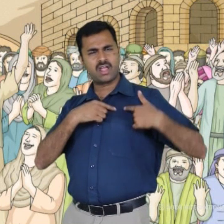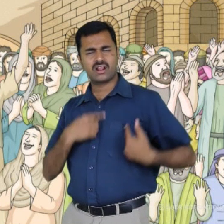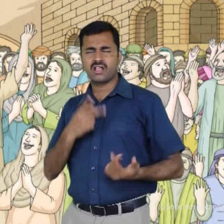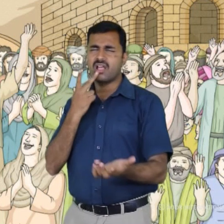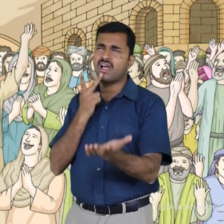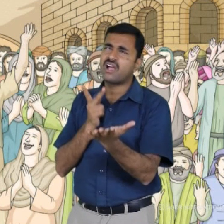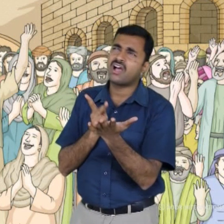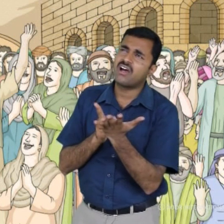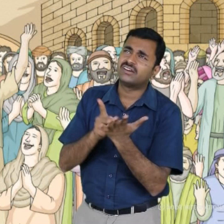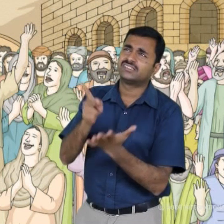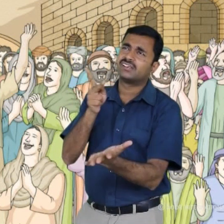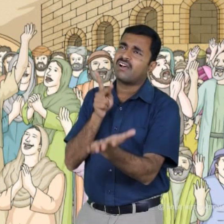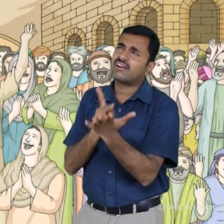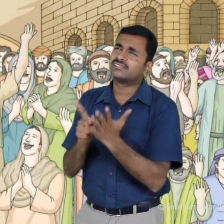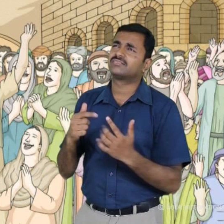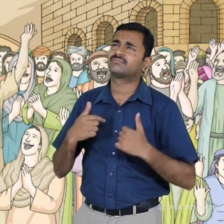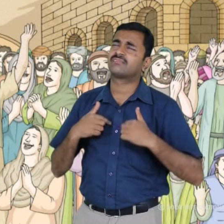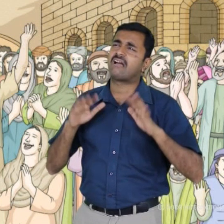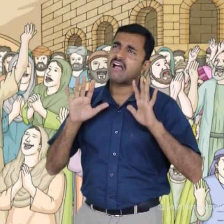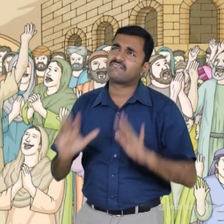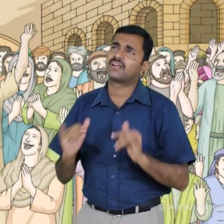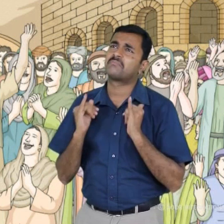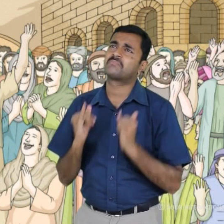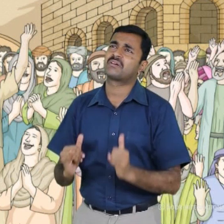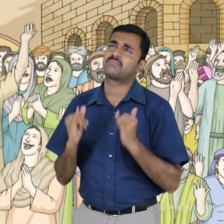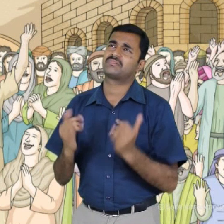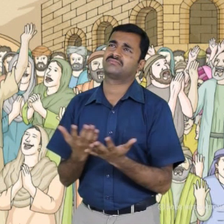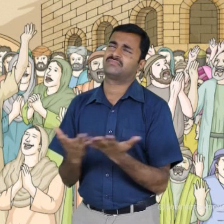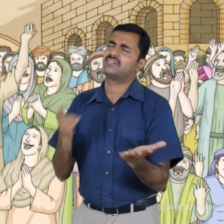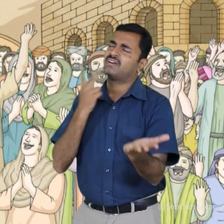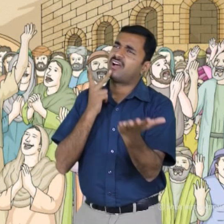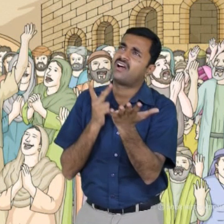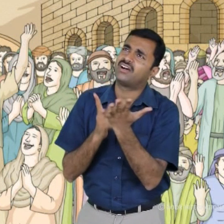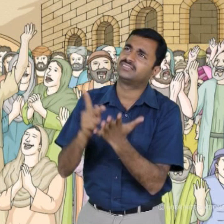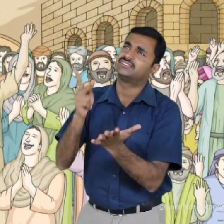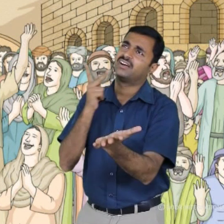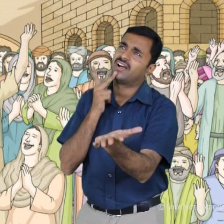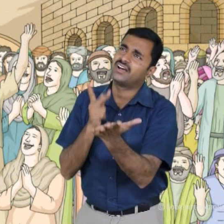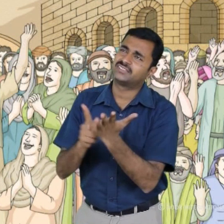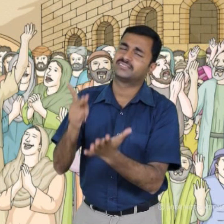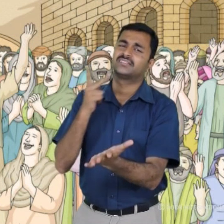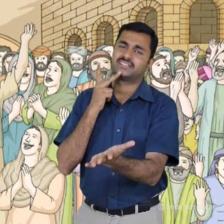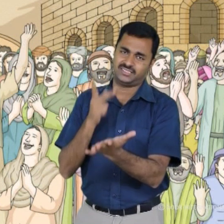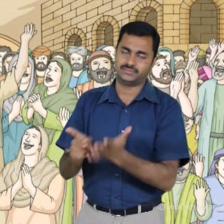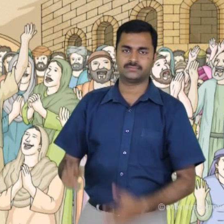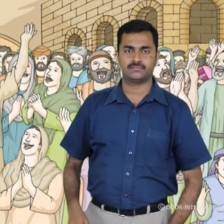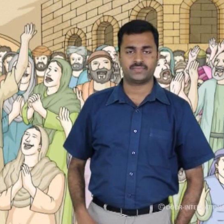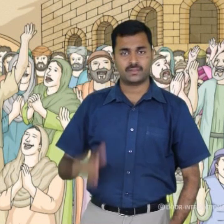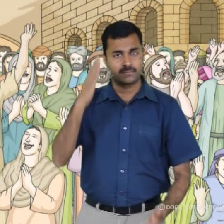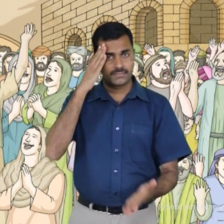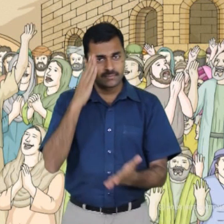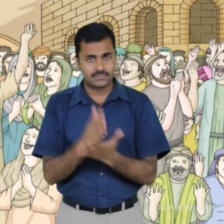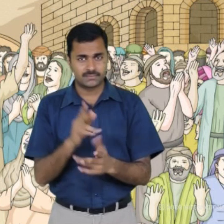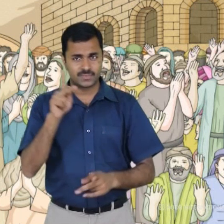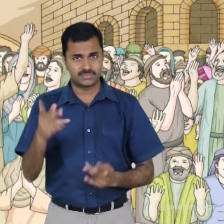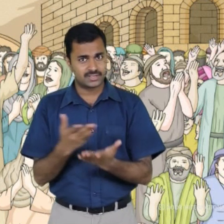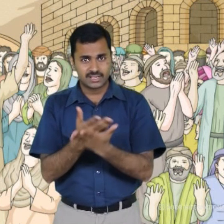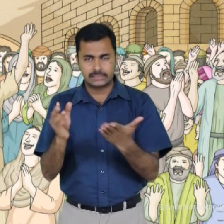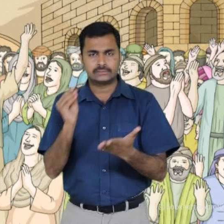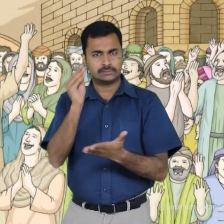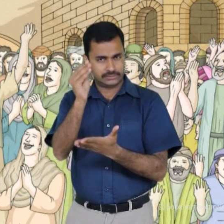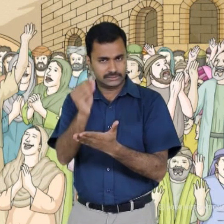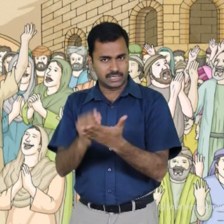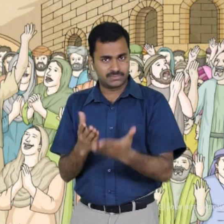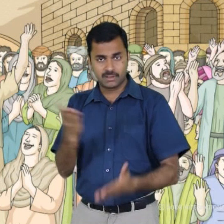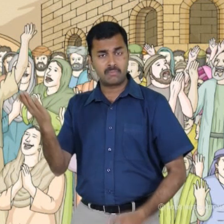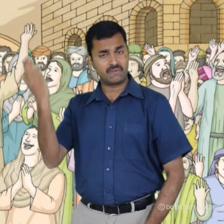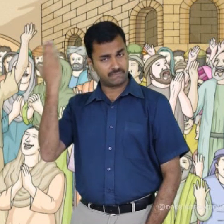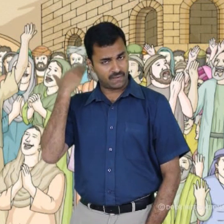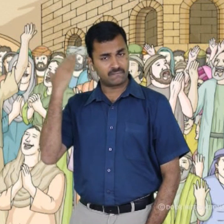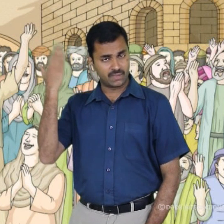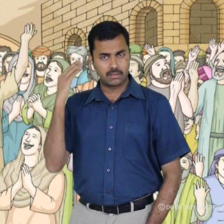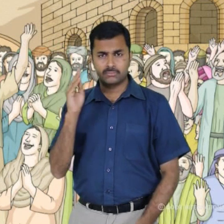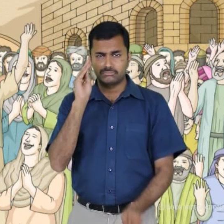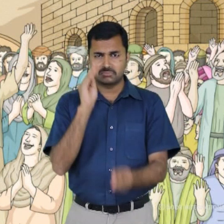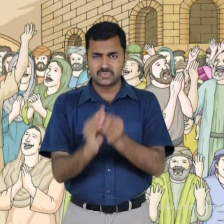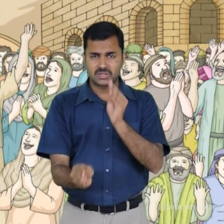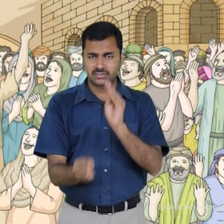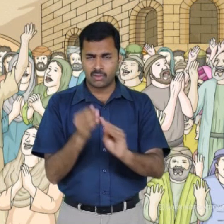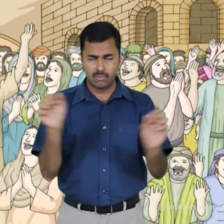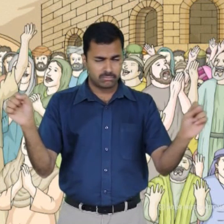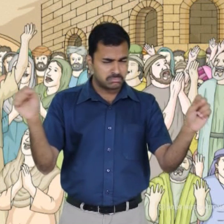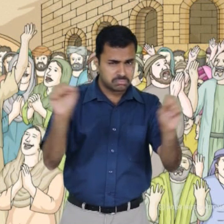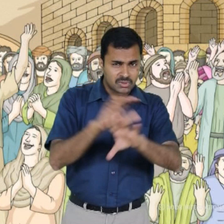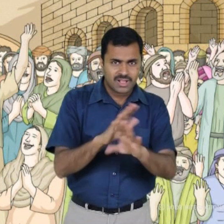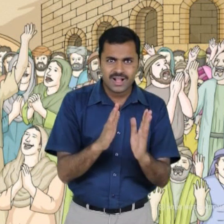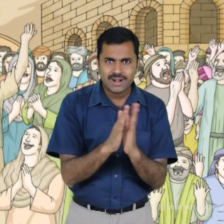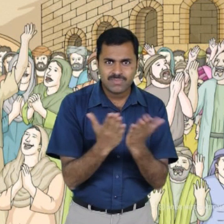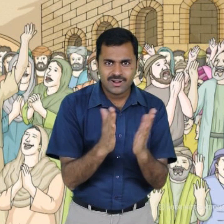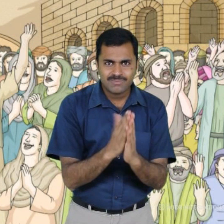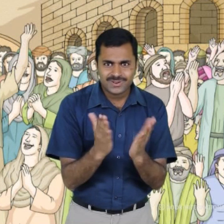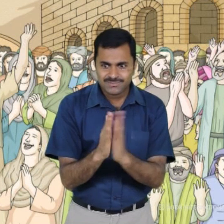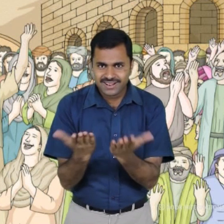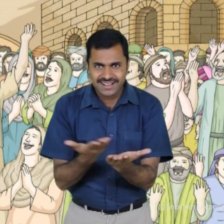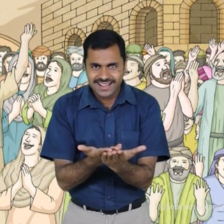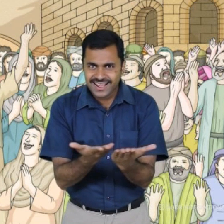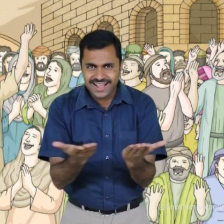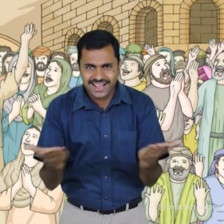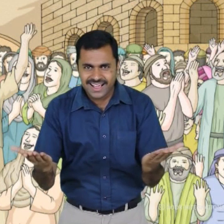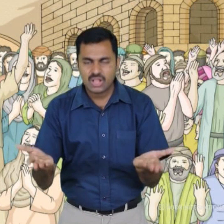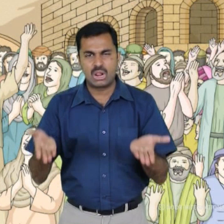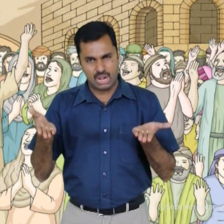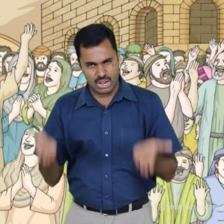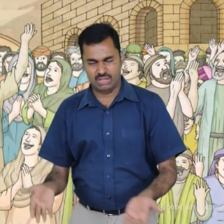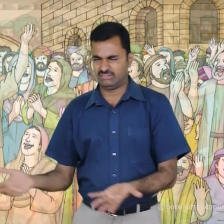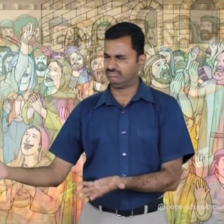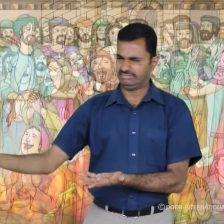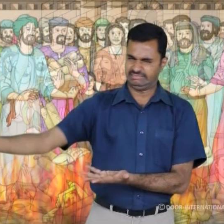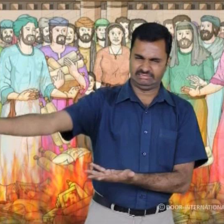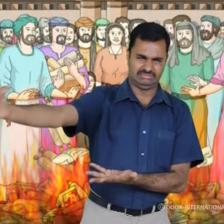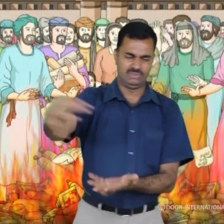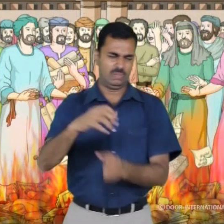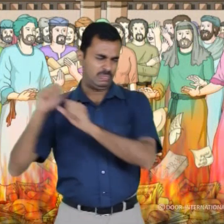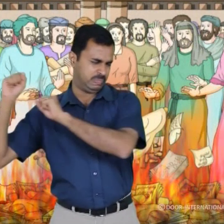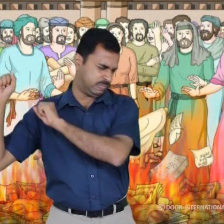Many who had believed now came forward, confessing and disclosing their deeds.